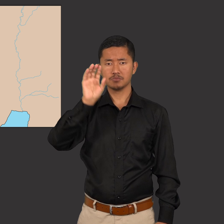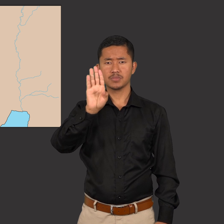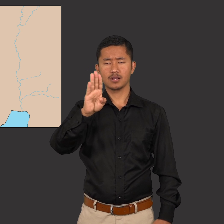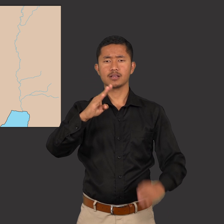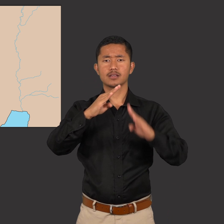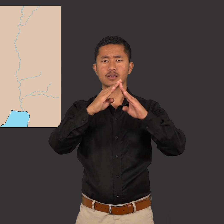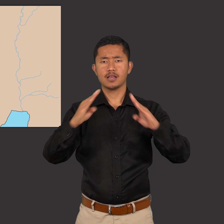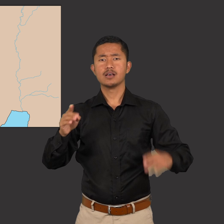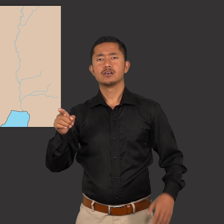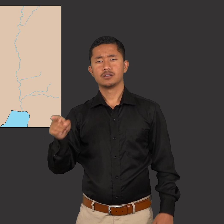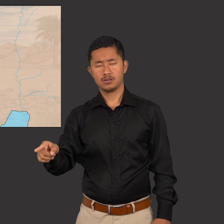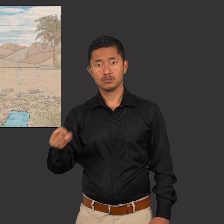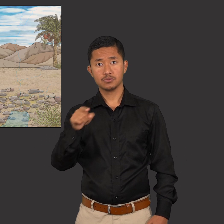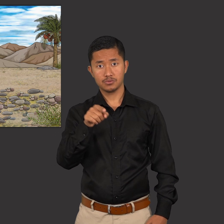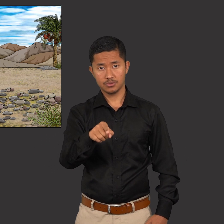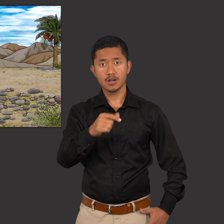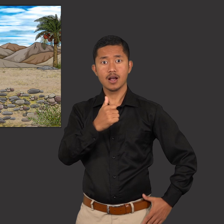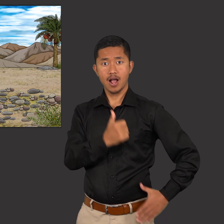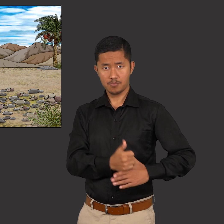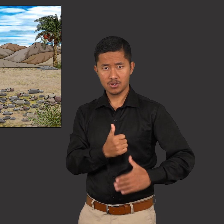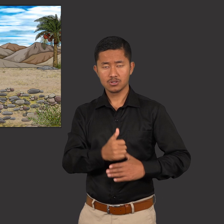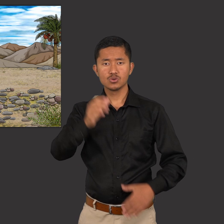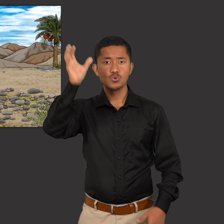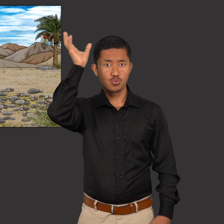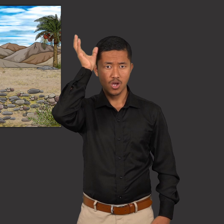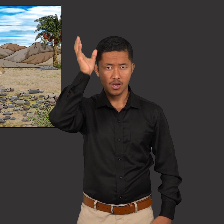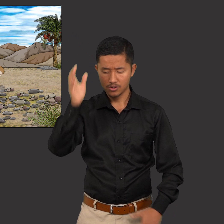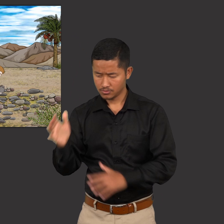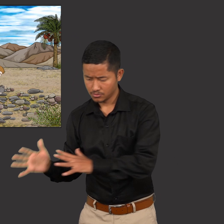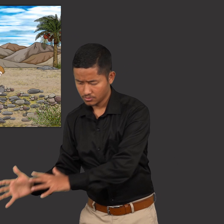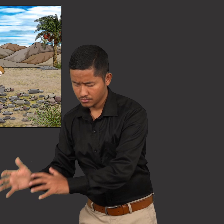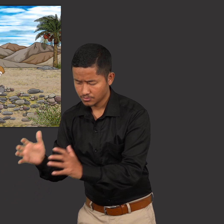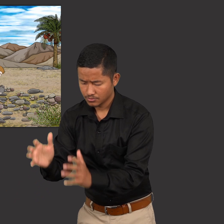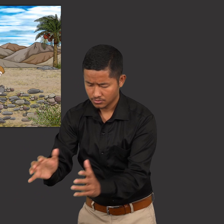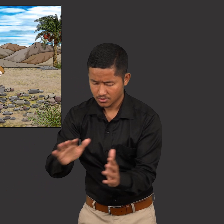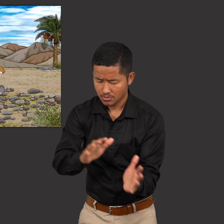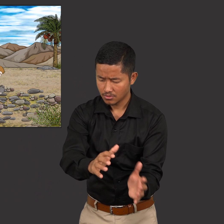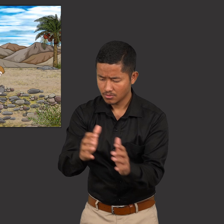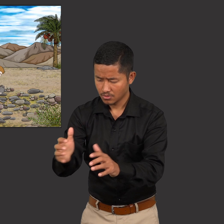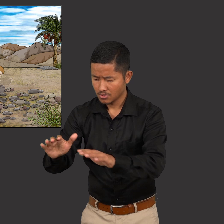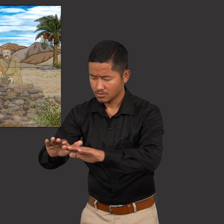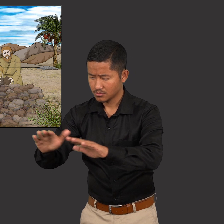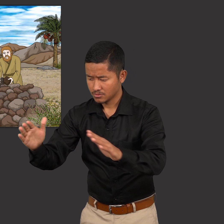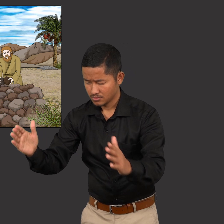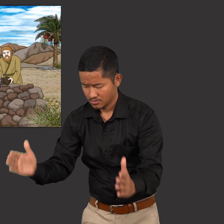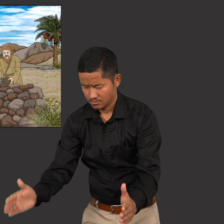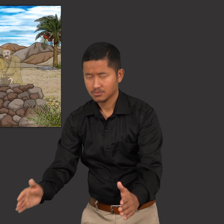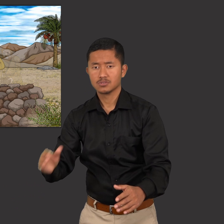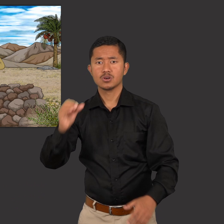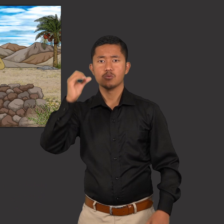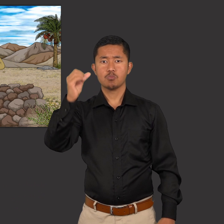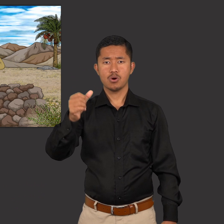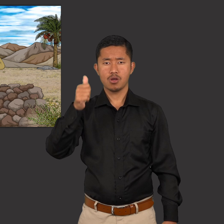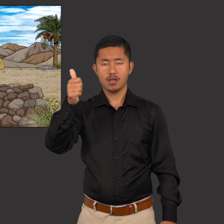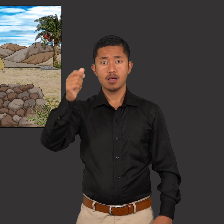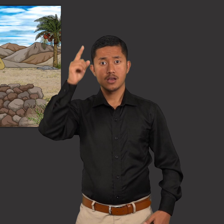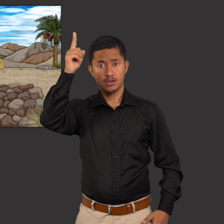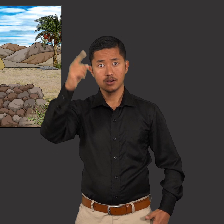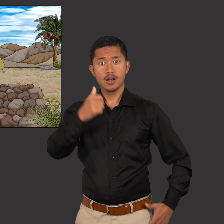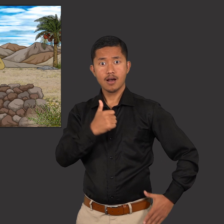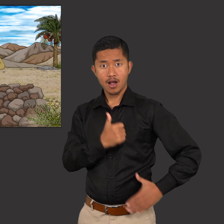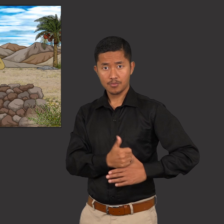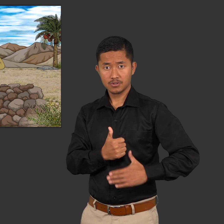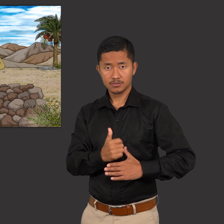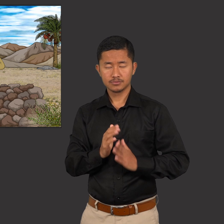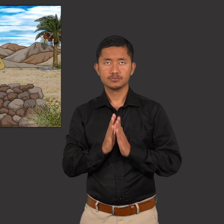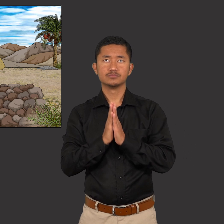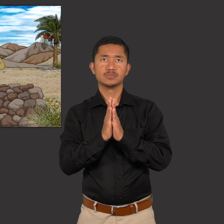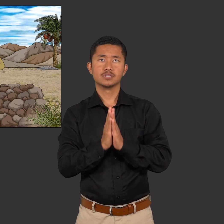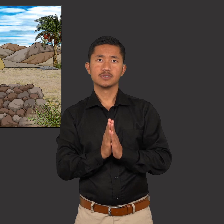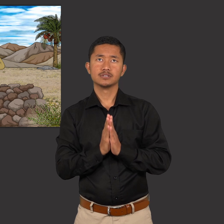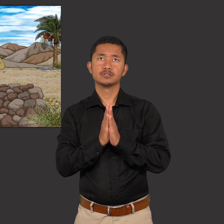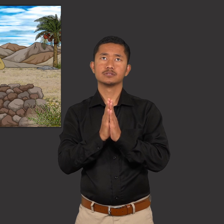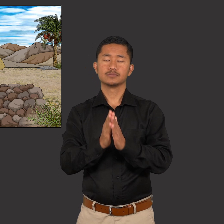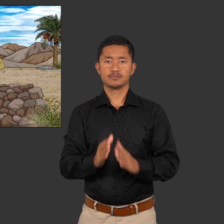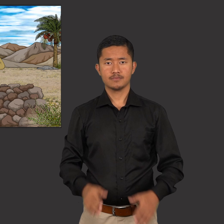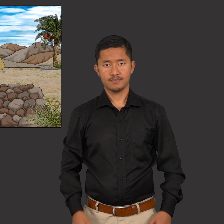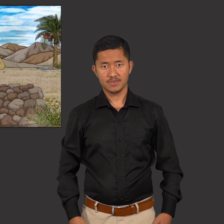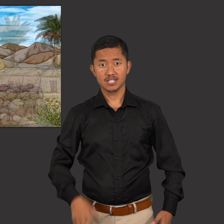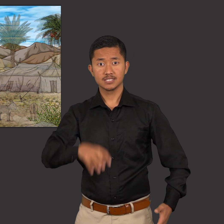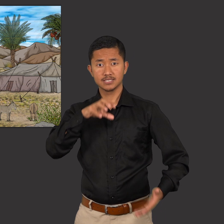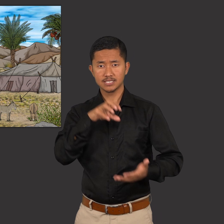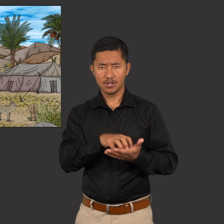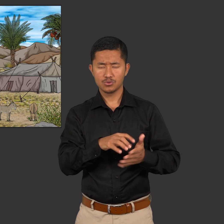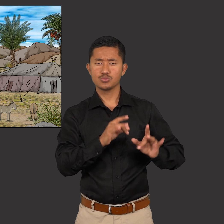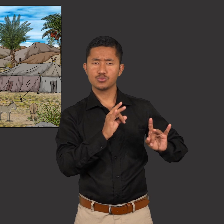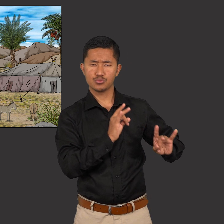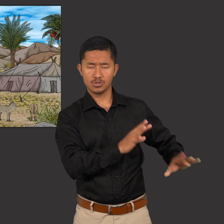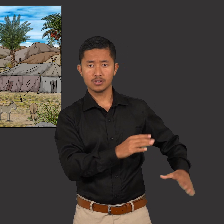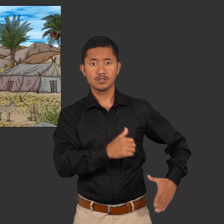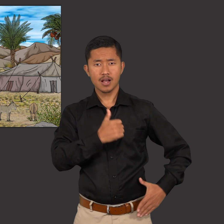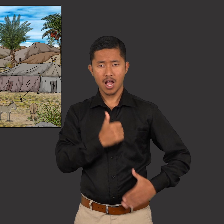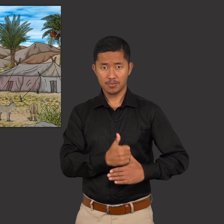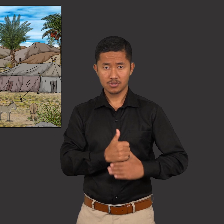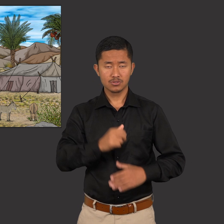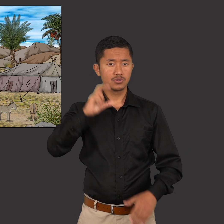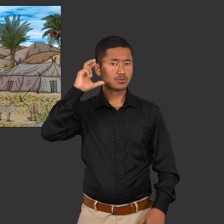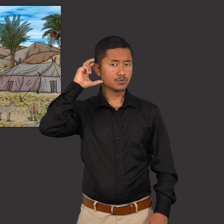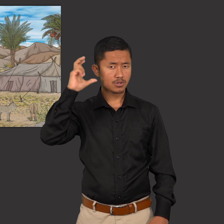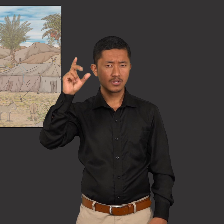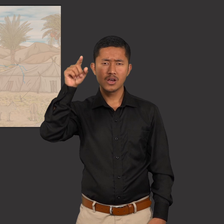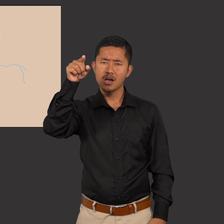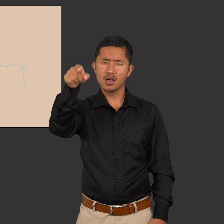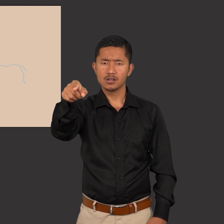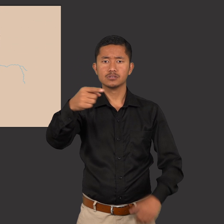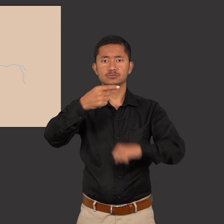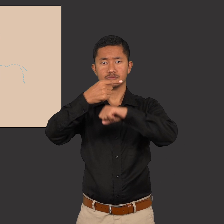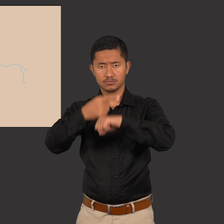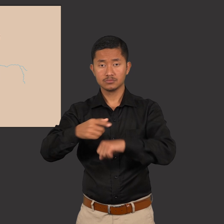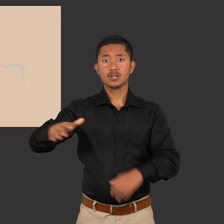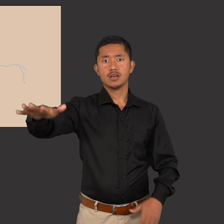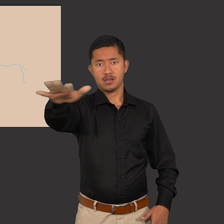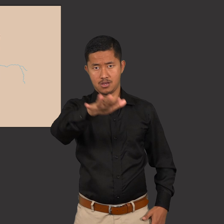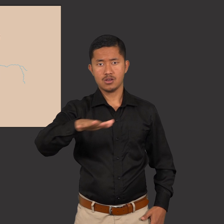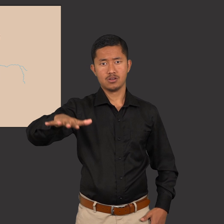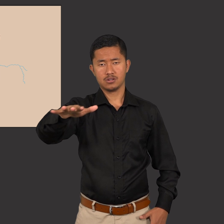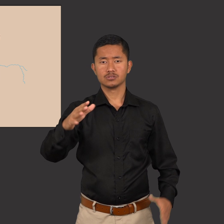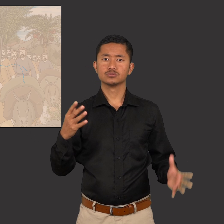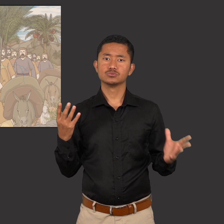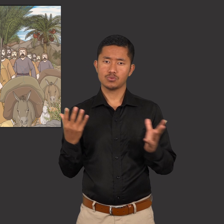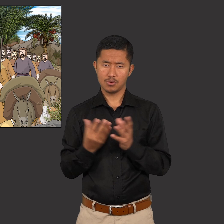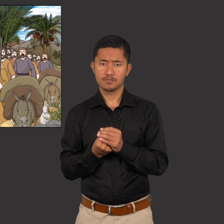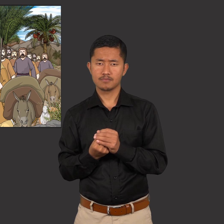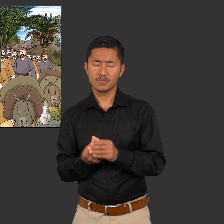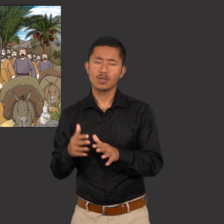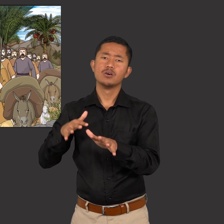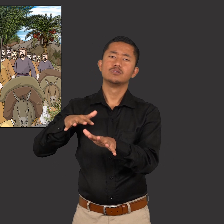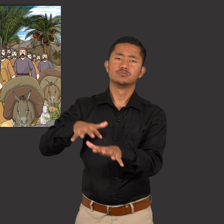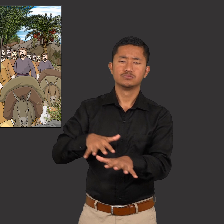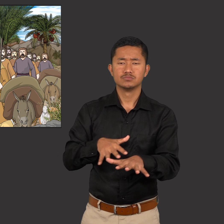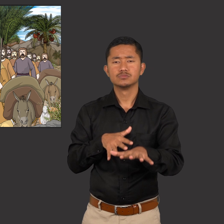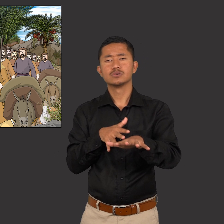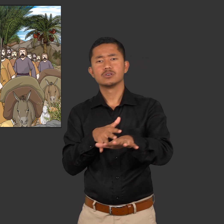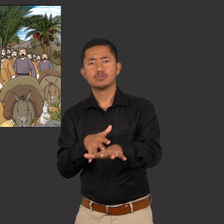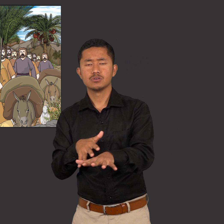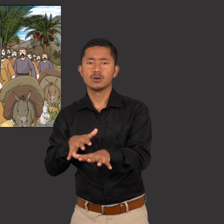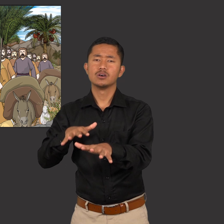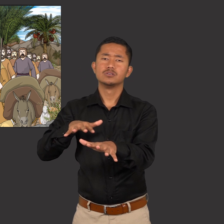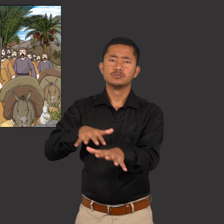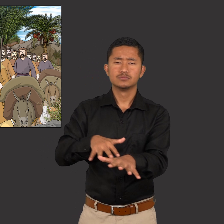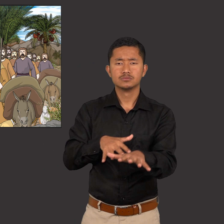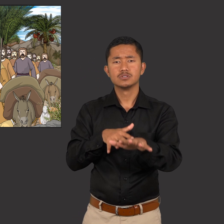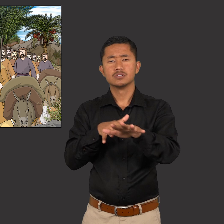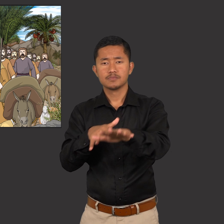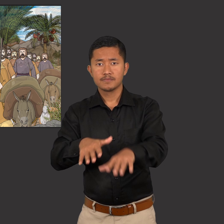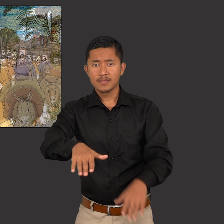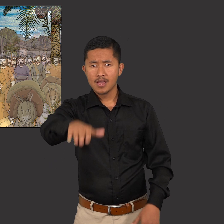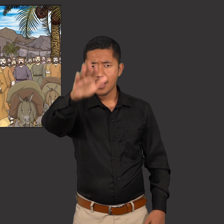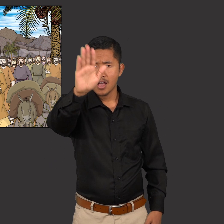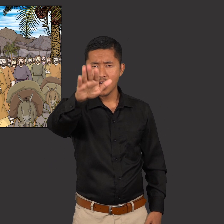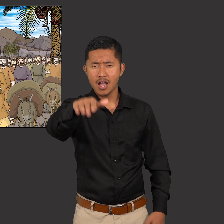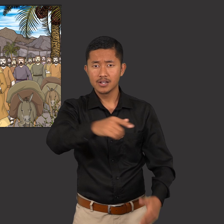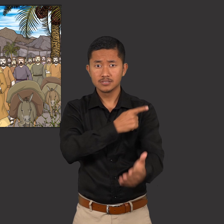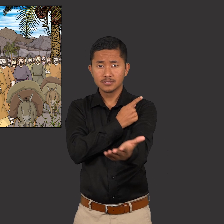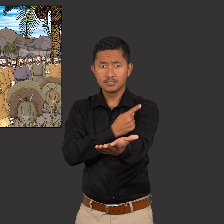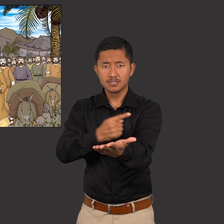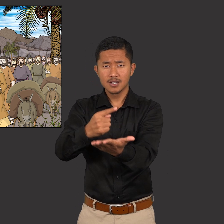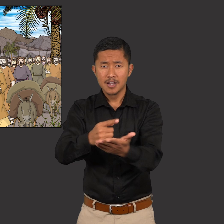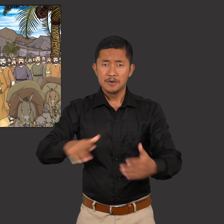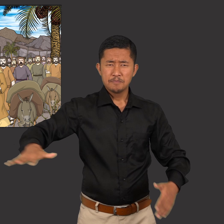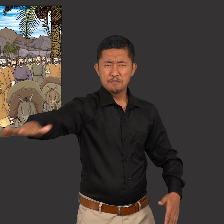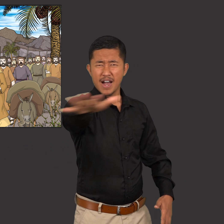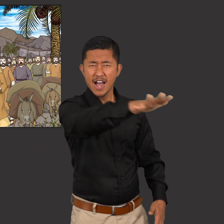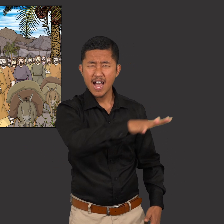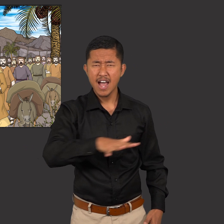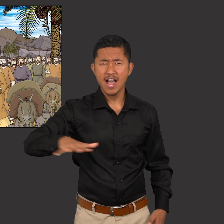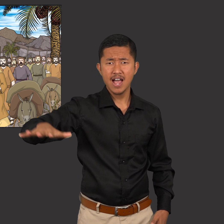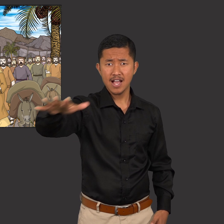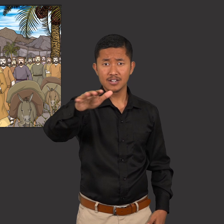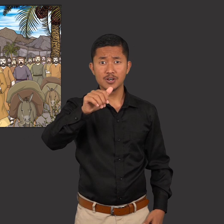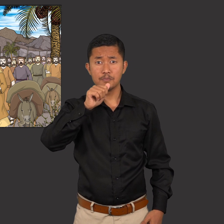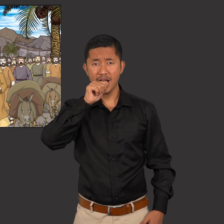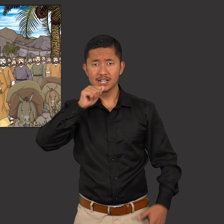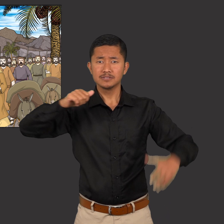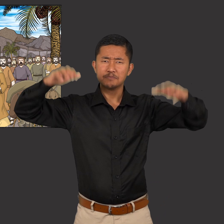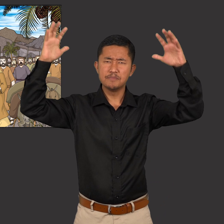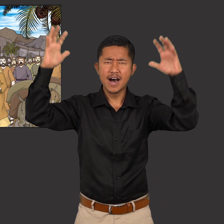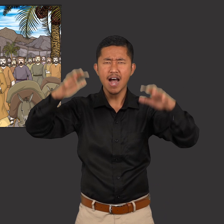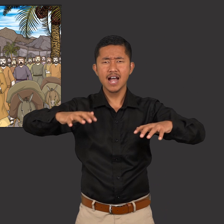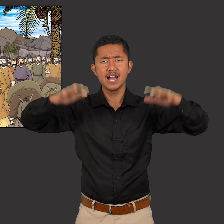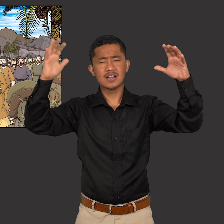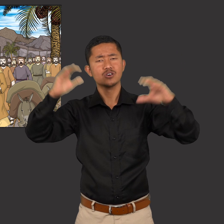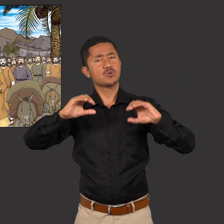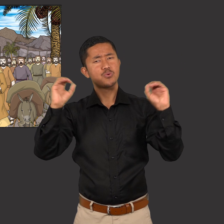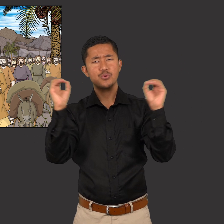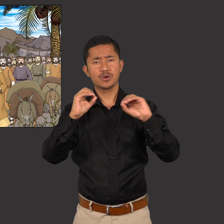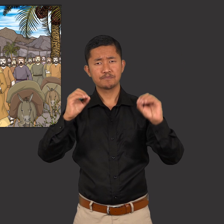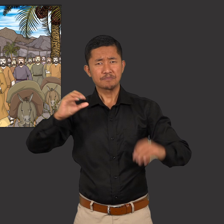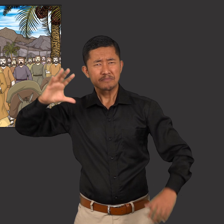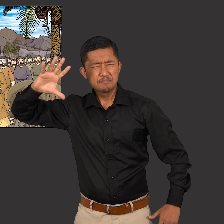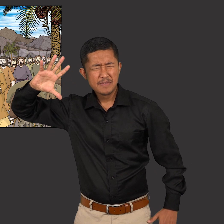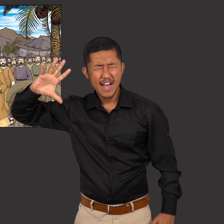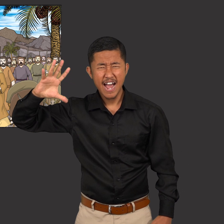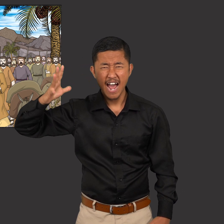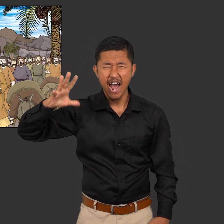There he built an altar to the LORD, and he called on the name of the LORD. And Abram journeyed on toward the Negev.